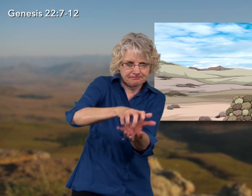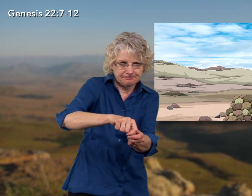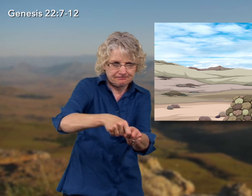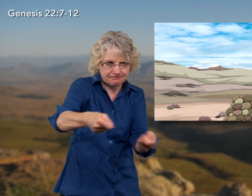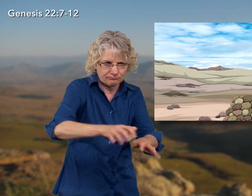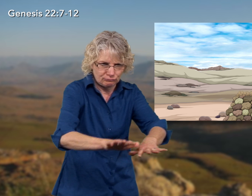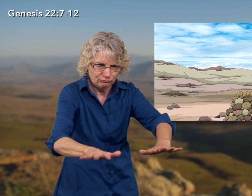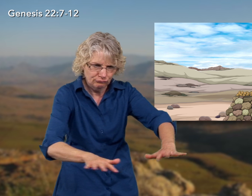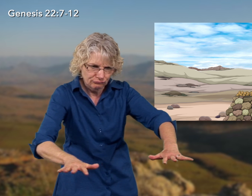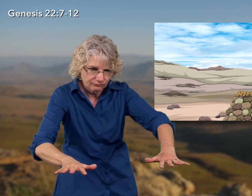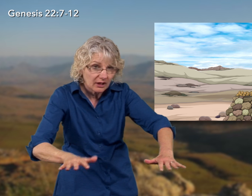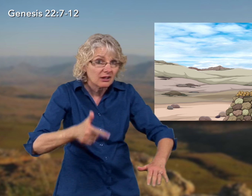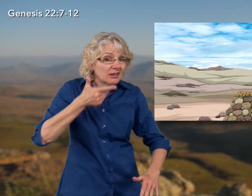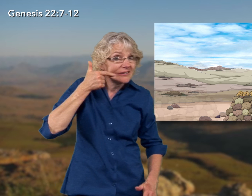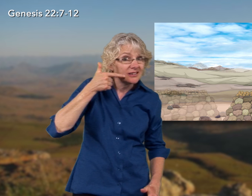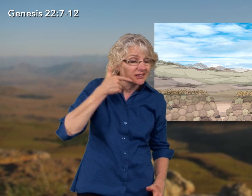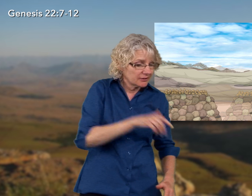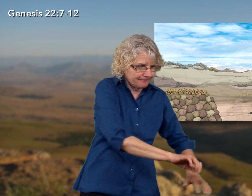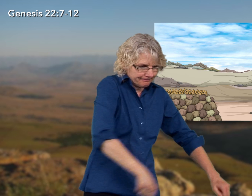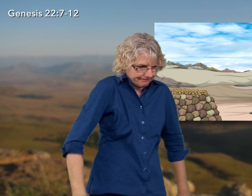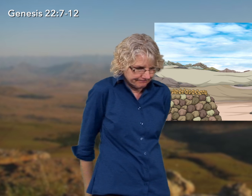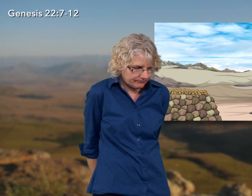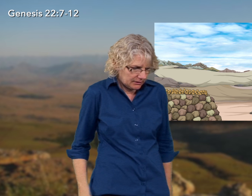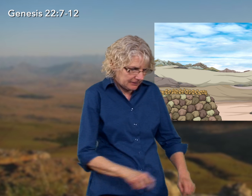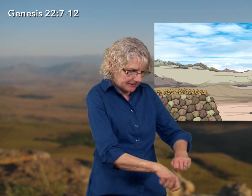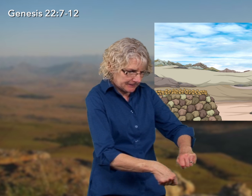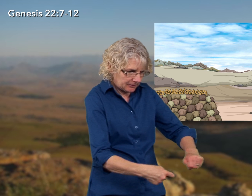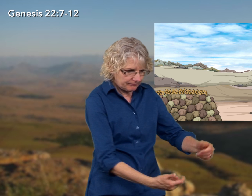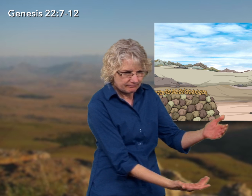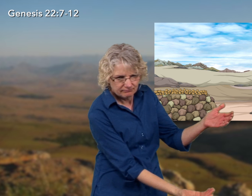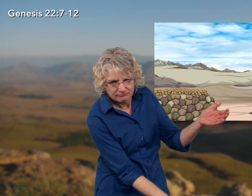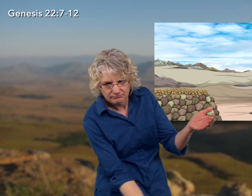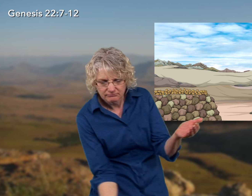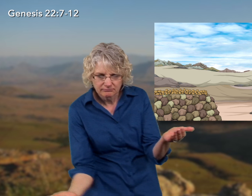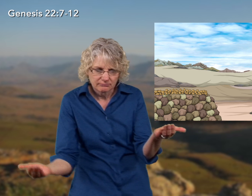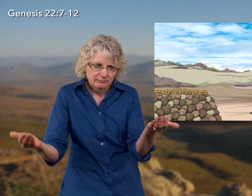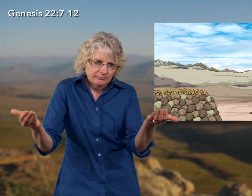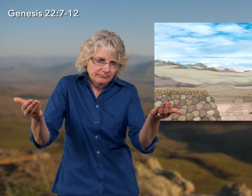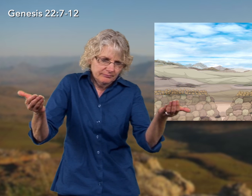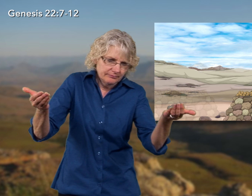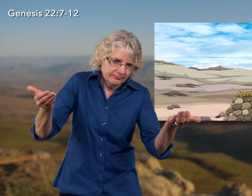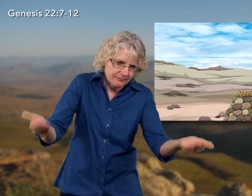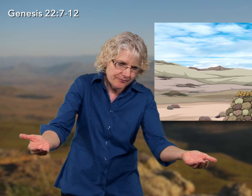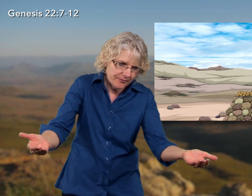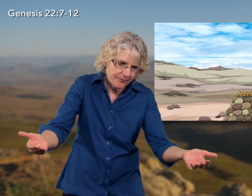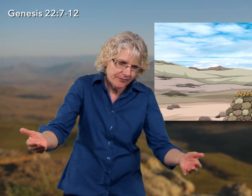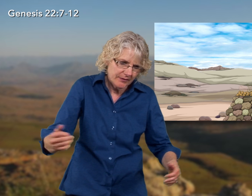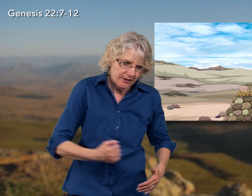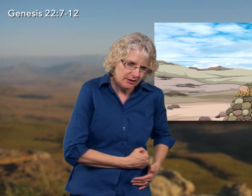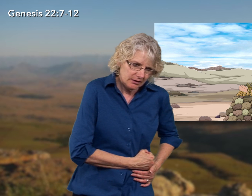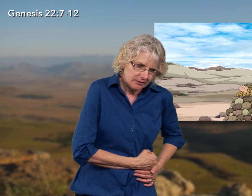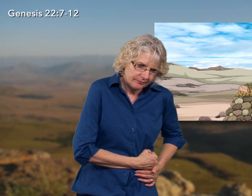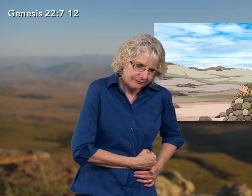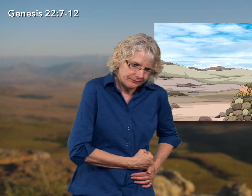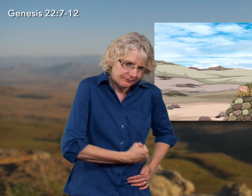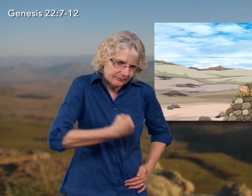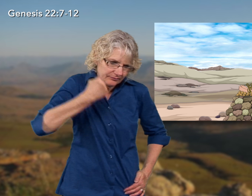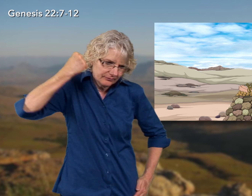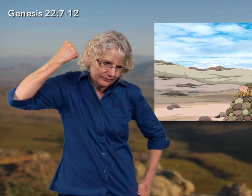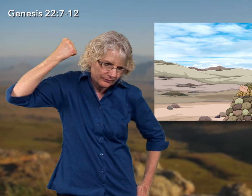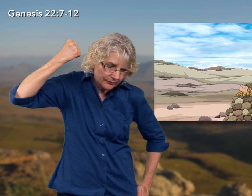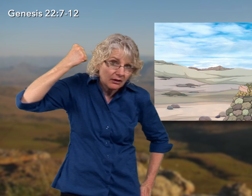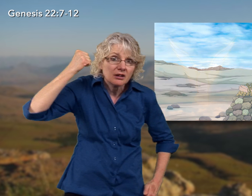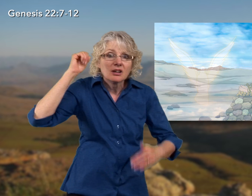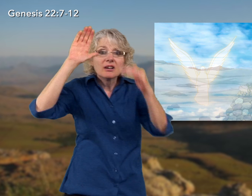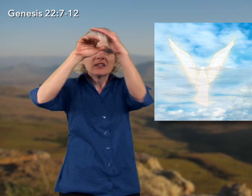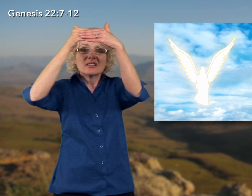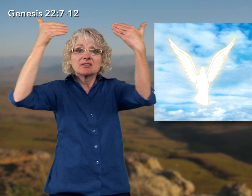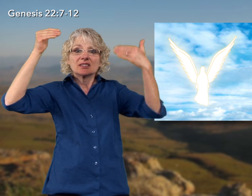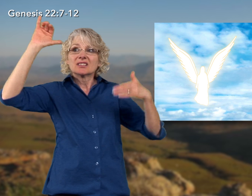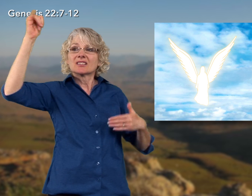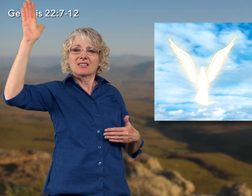He bound his son Isaac and placed him on the altar, atop the wood. Then Abraham reached out his hand and took the knife to slaughter his son.